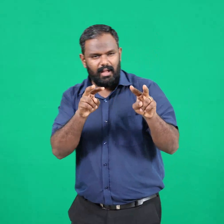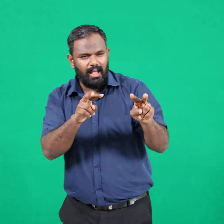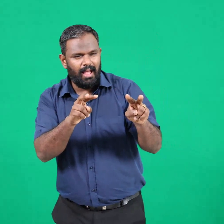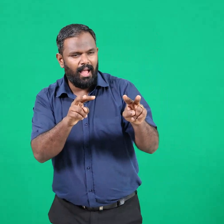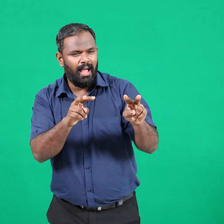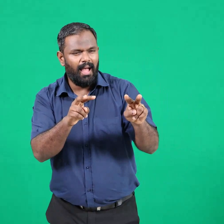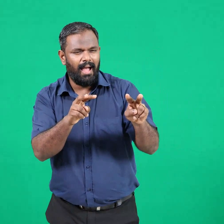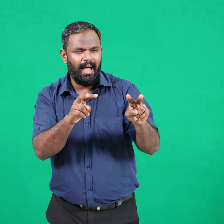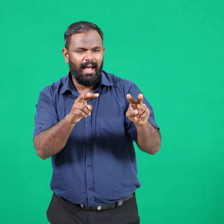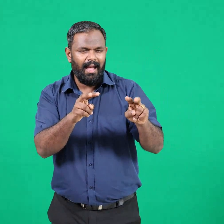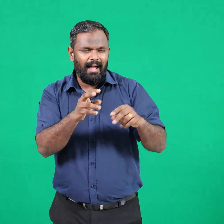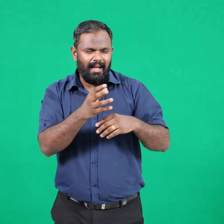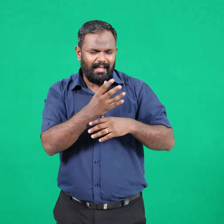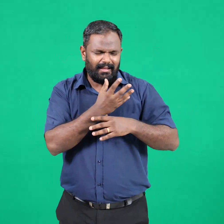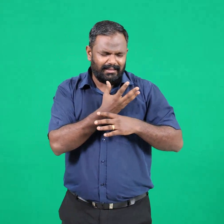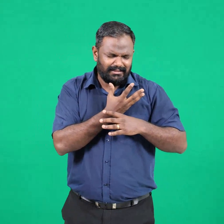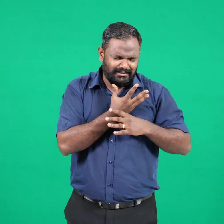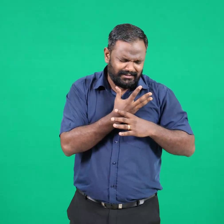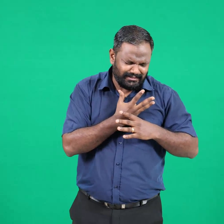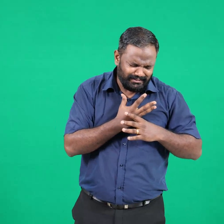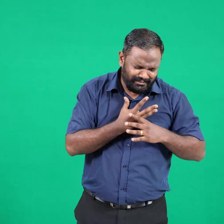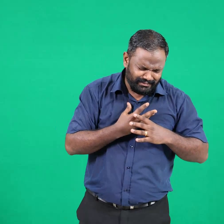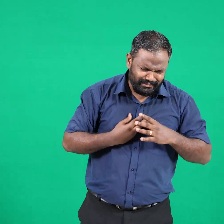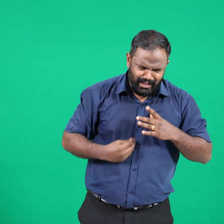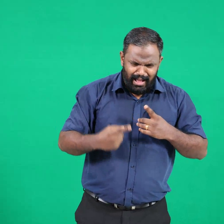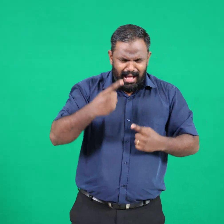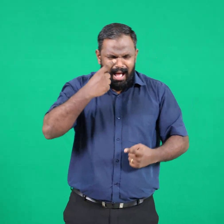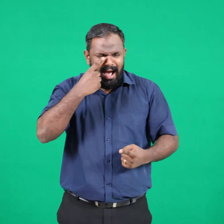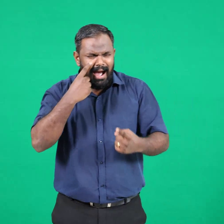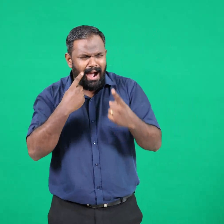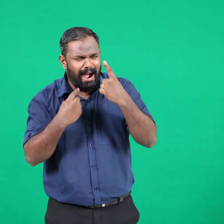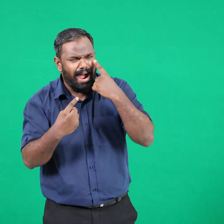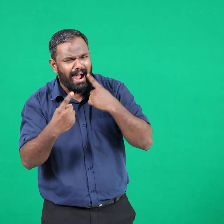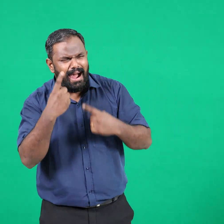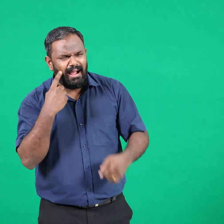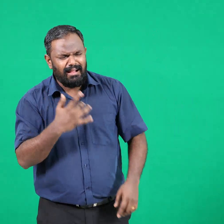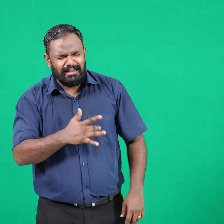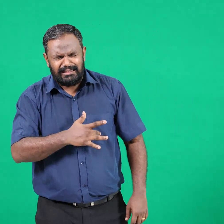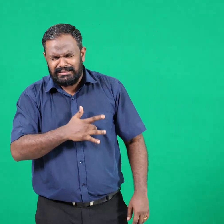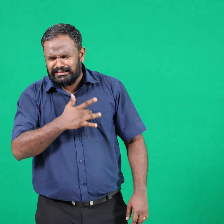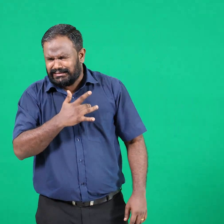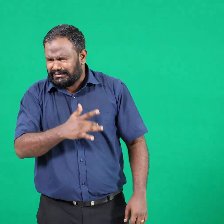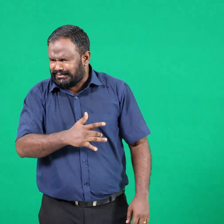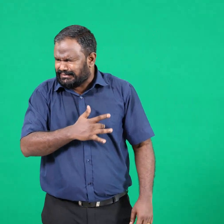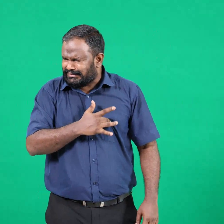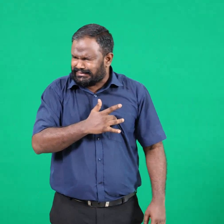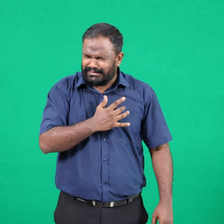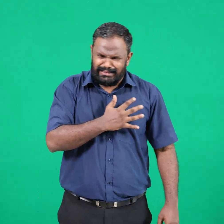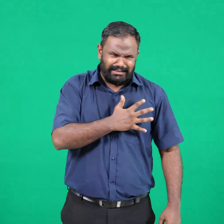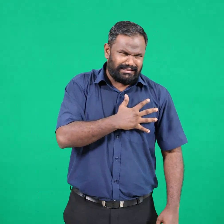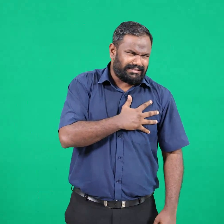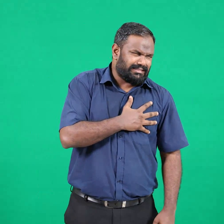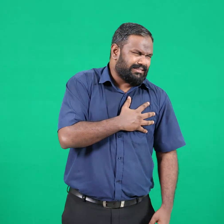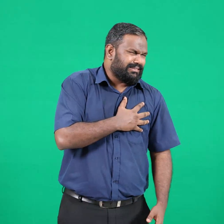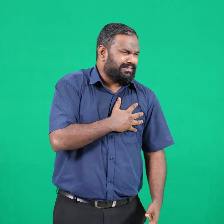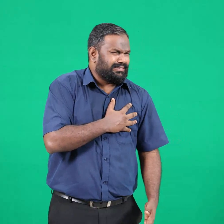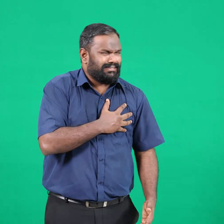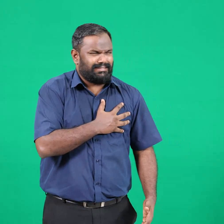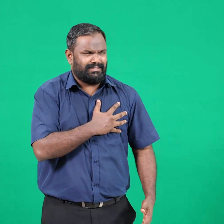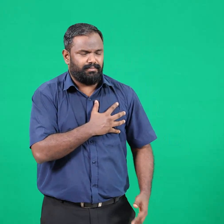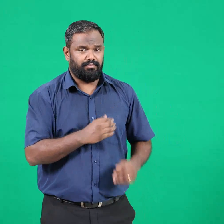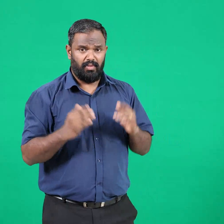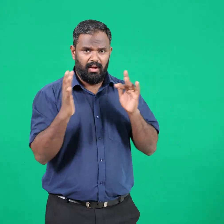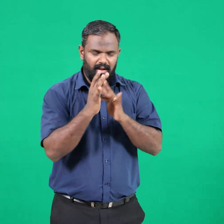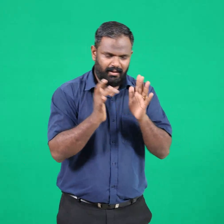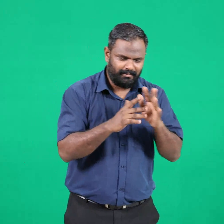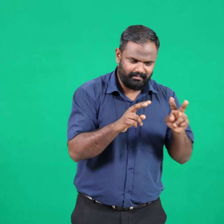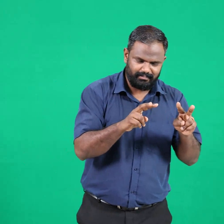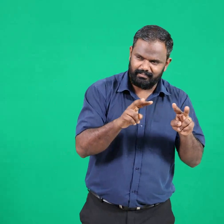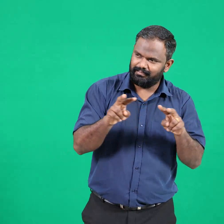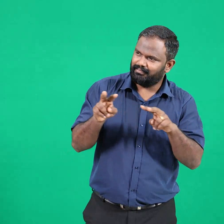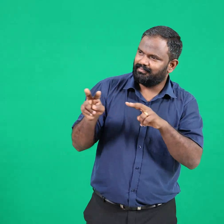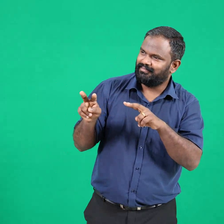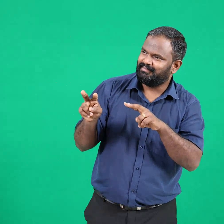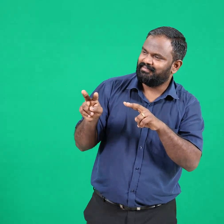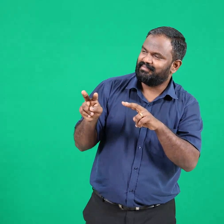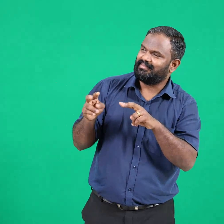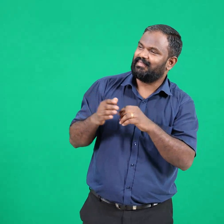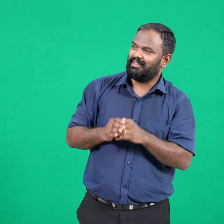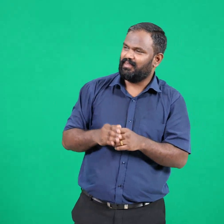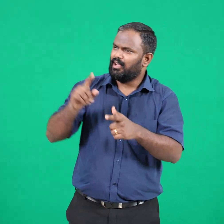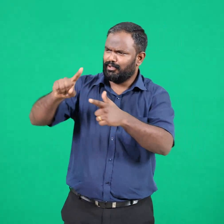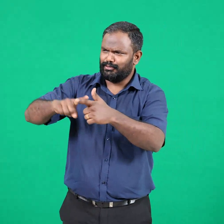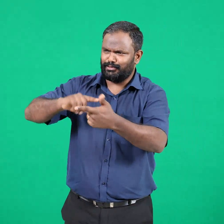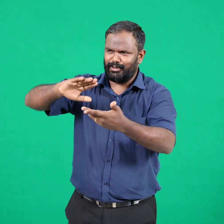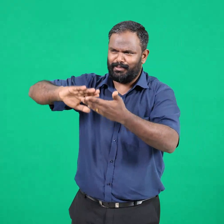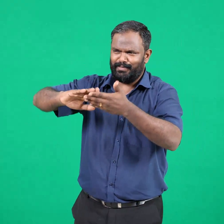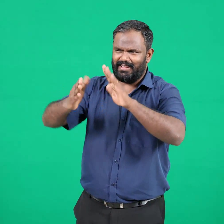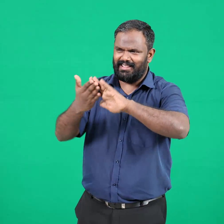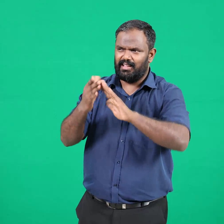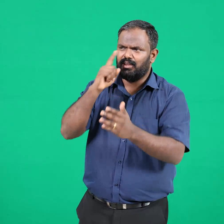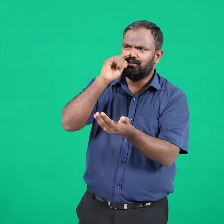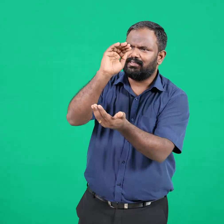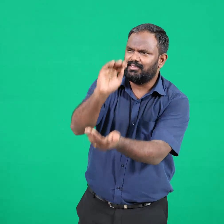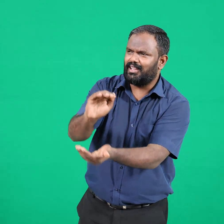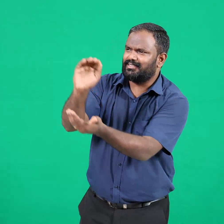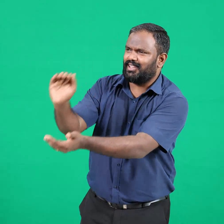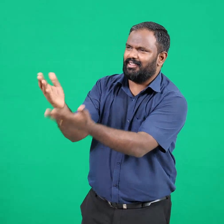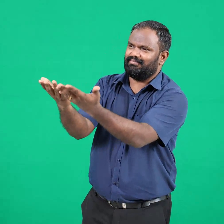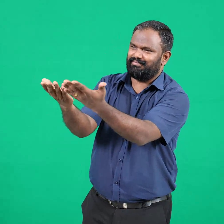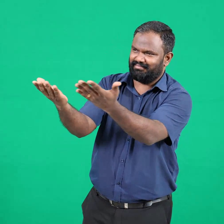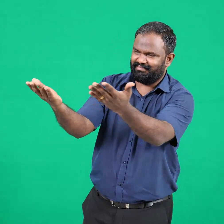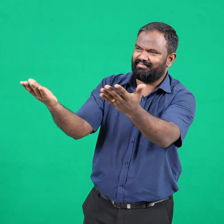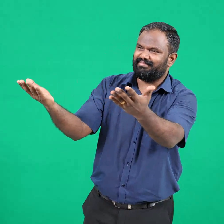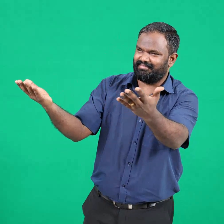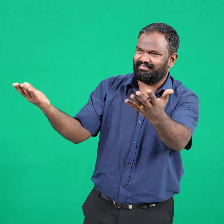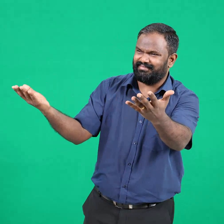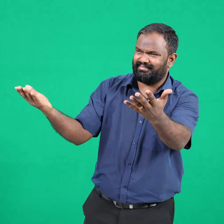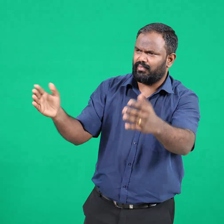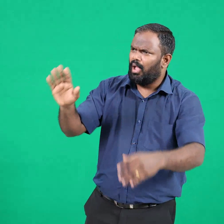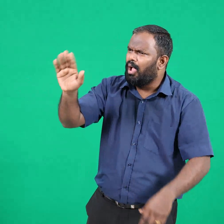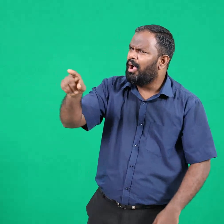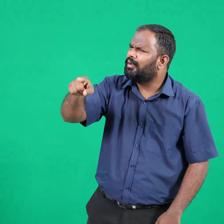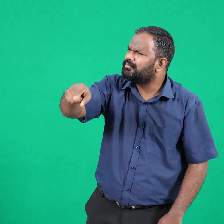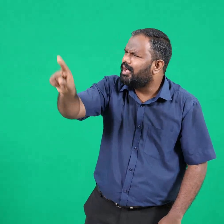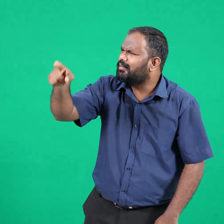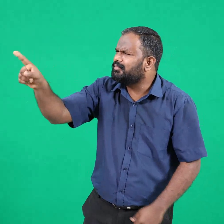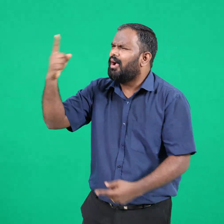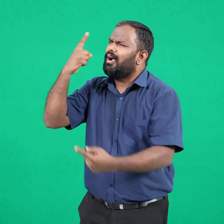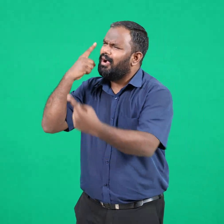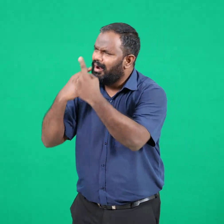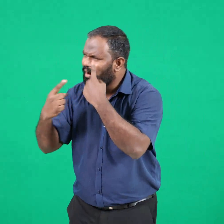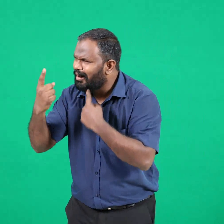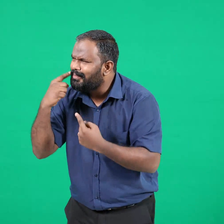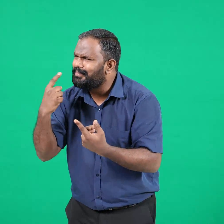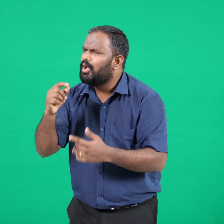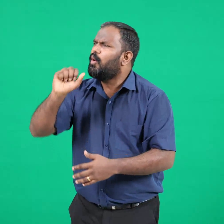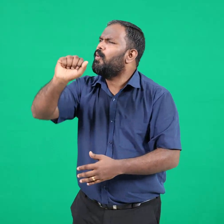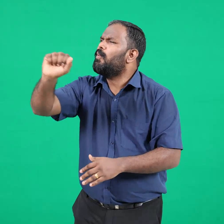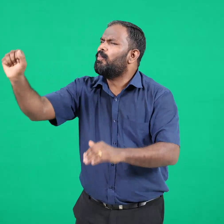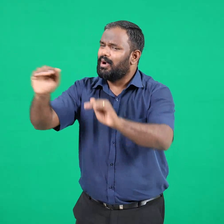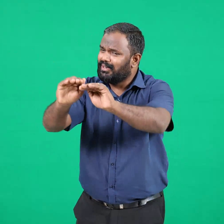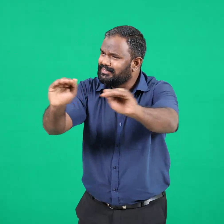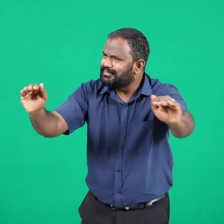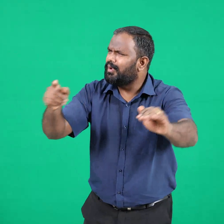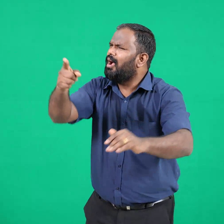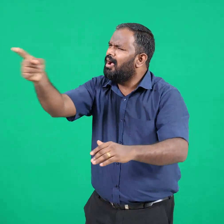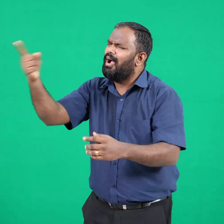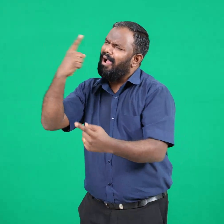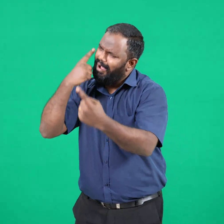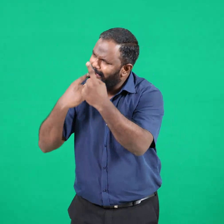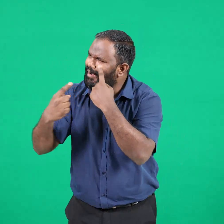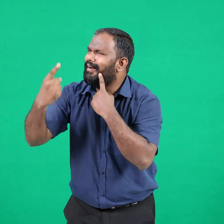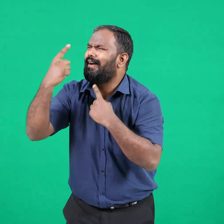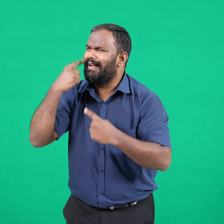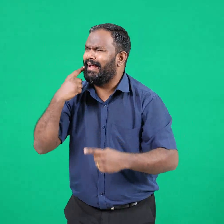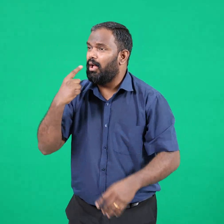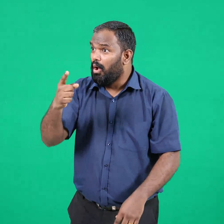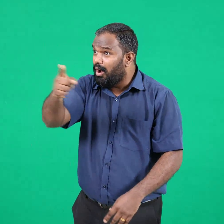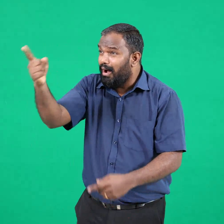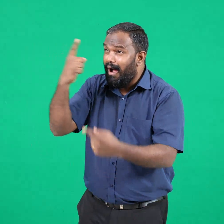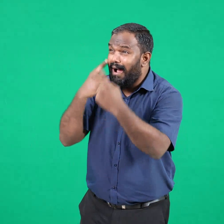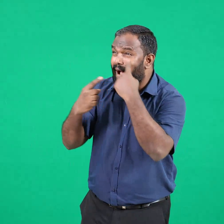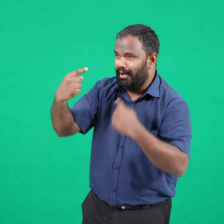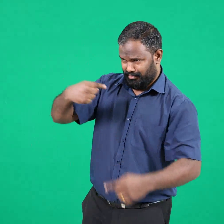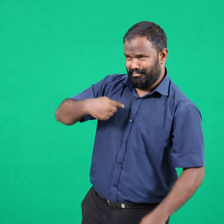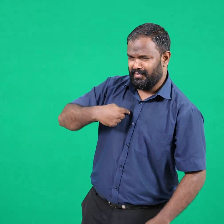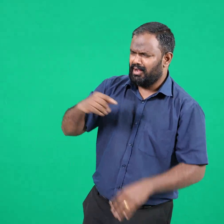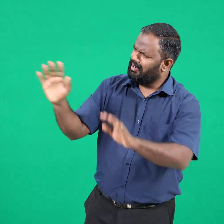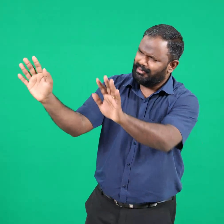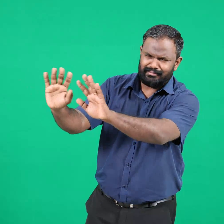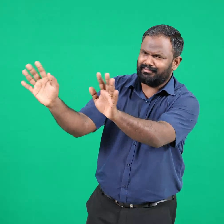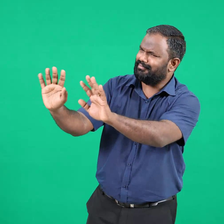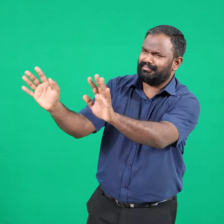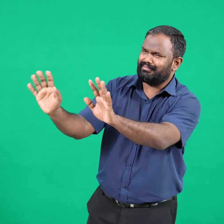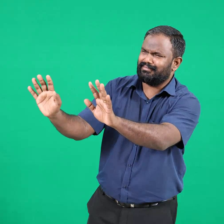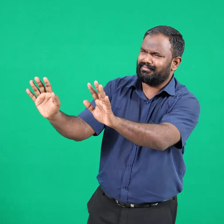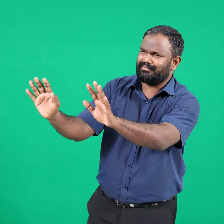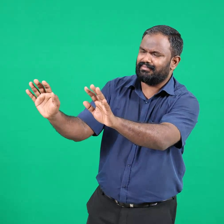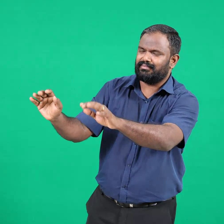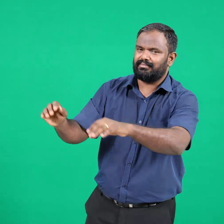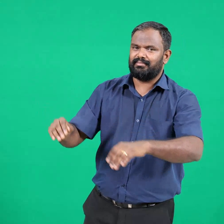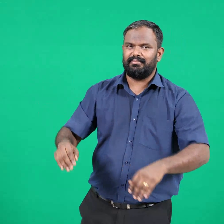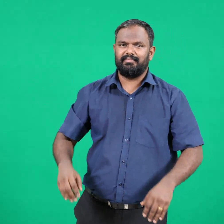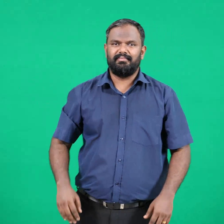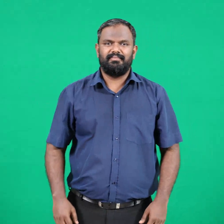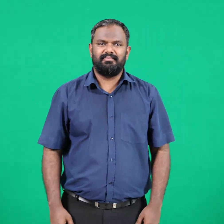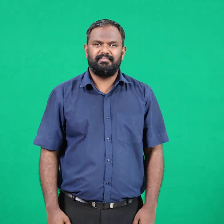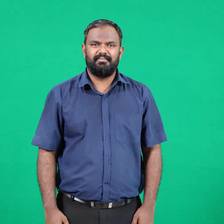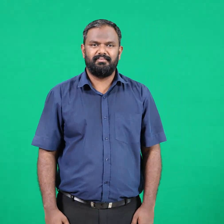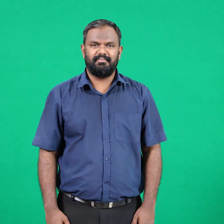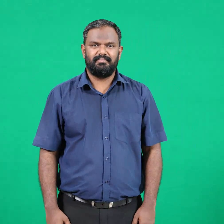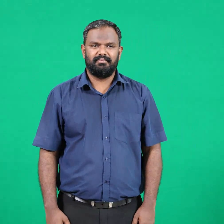But Jesus turned to them and said, "Daughters of Jerusalem, do not weep for Me, but weep for yourselves and for your children.